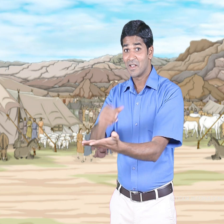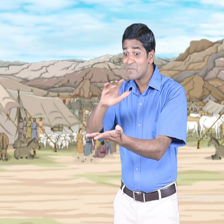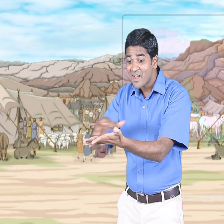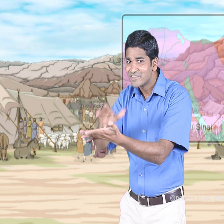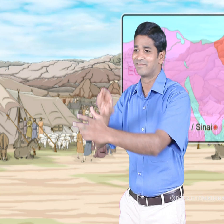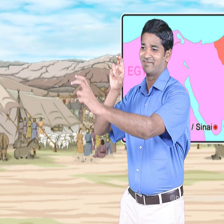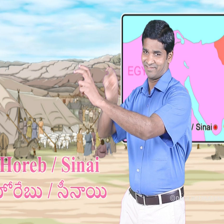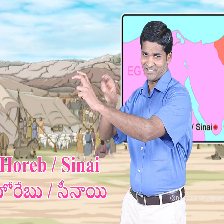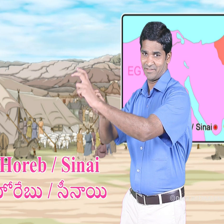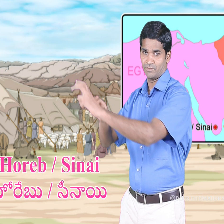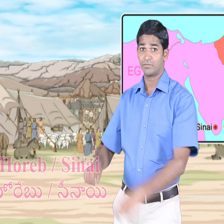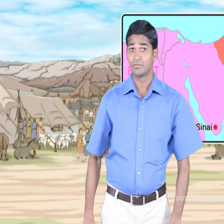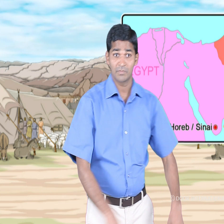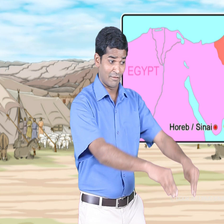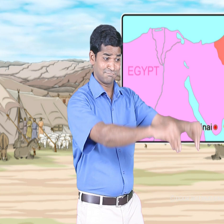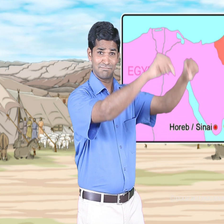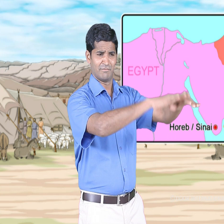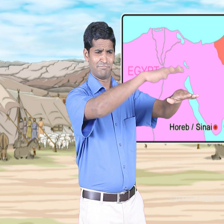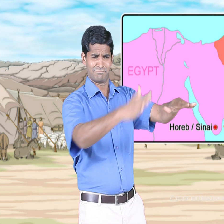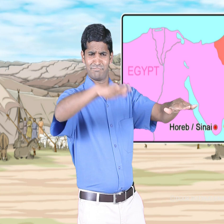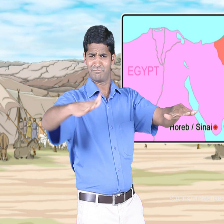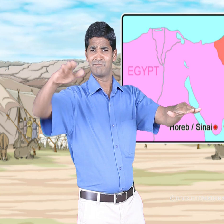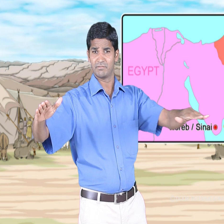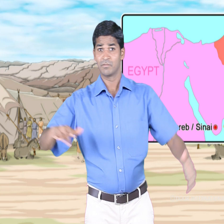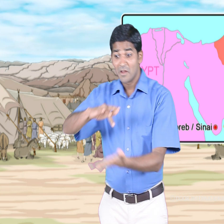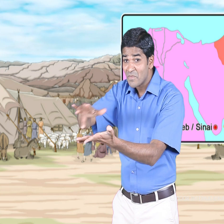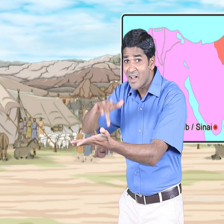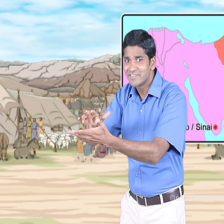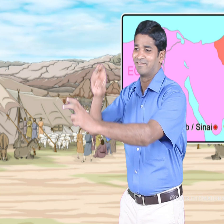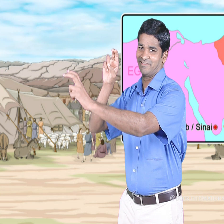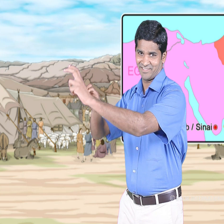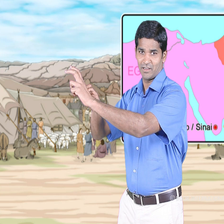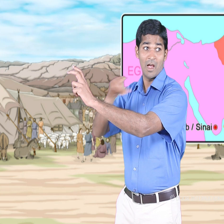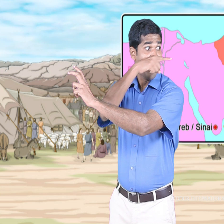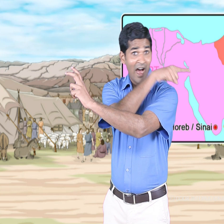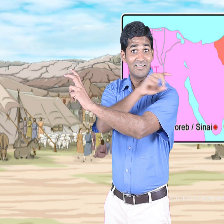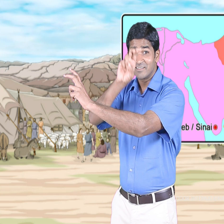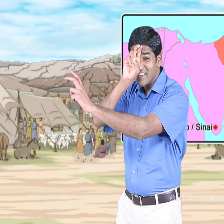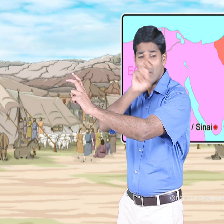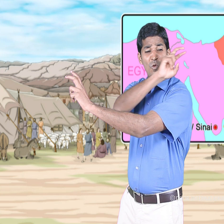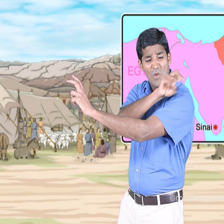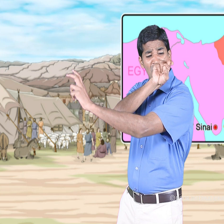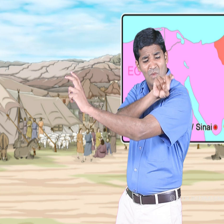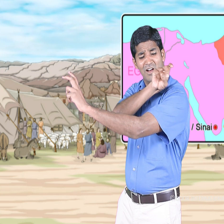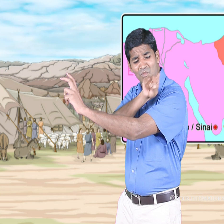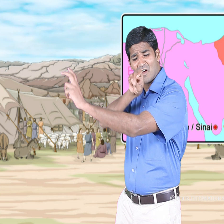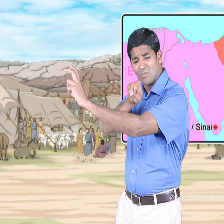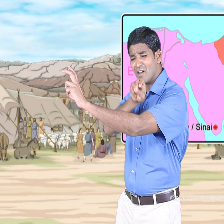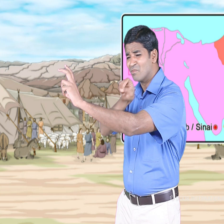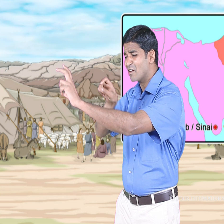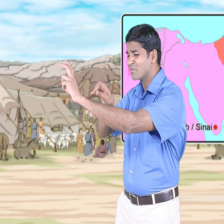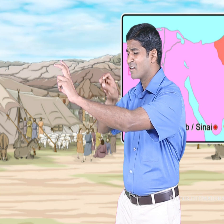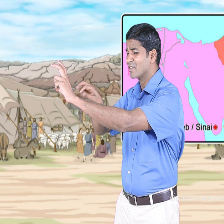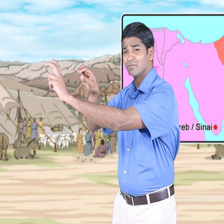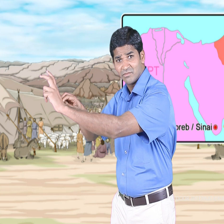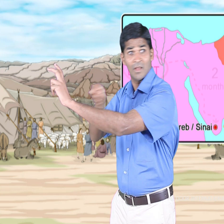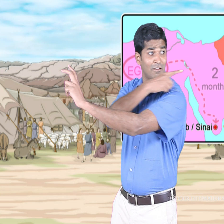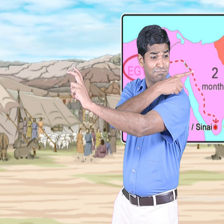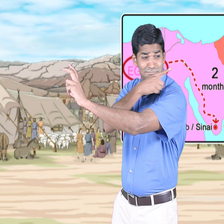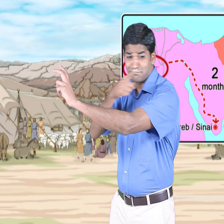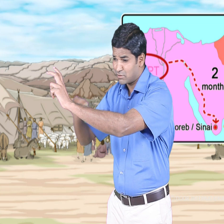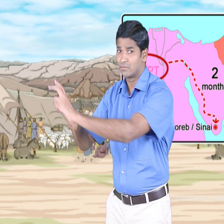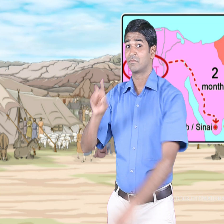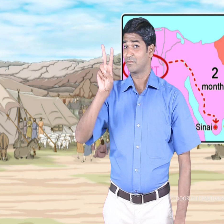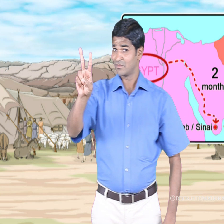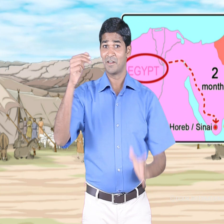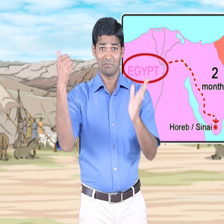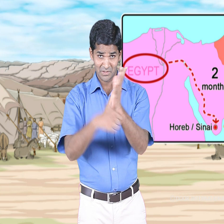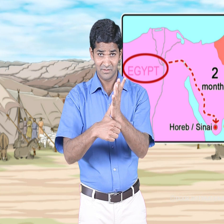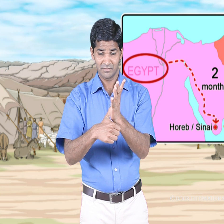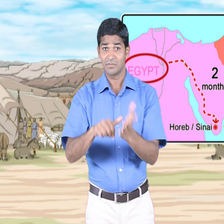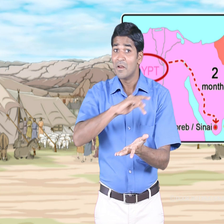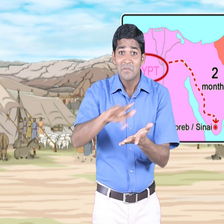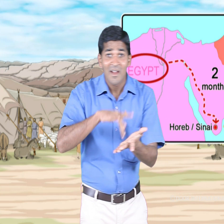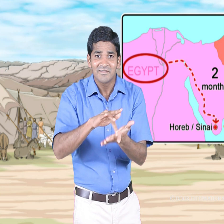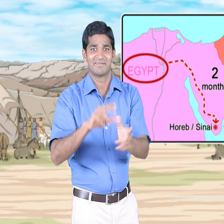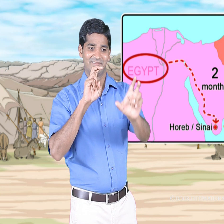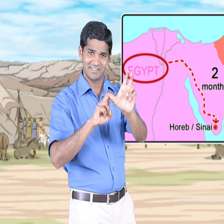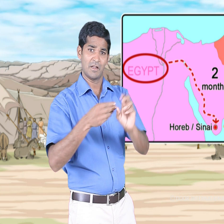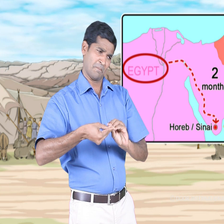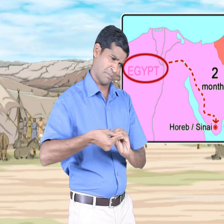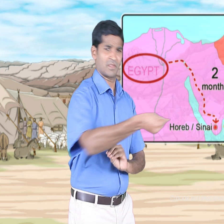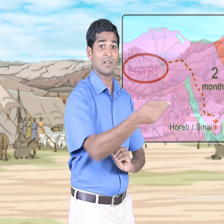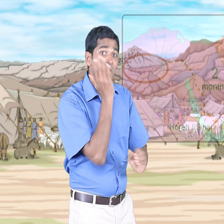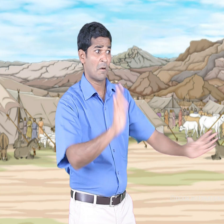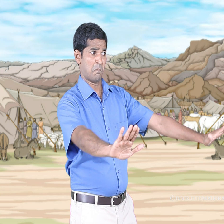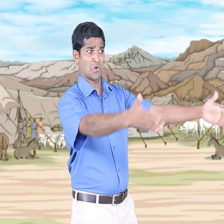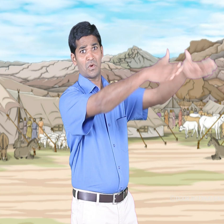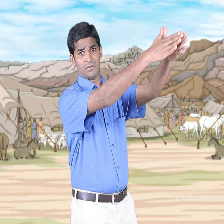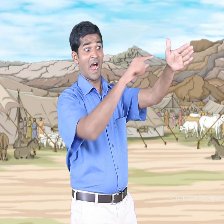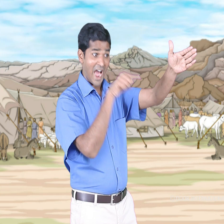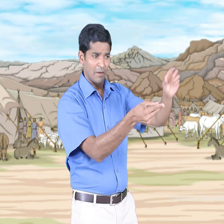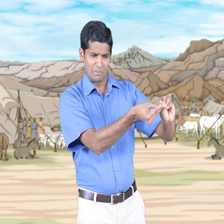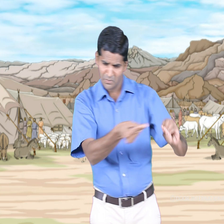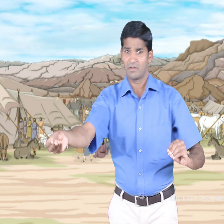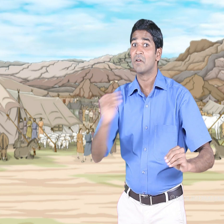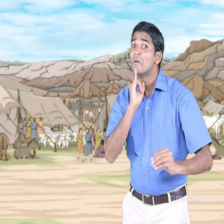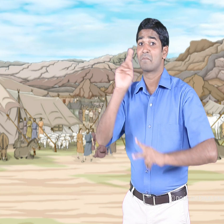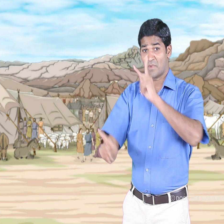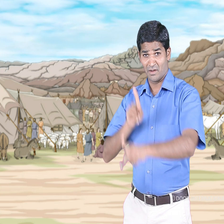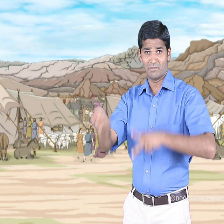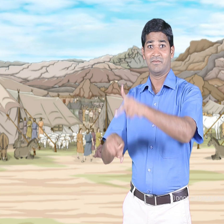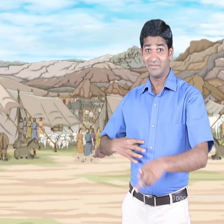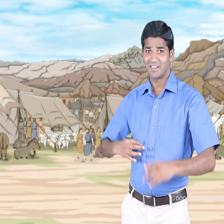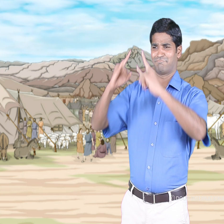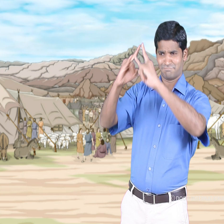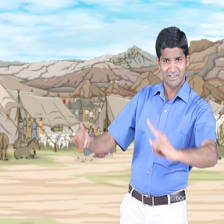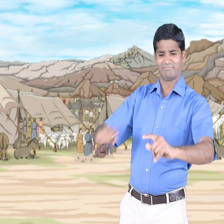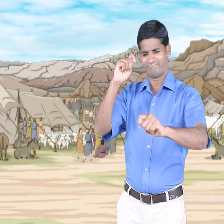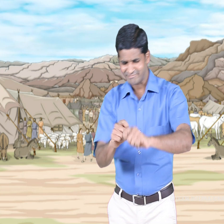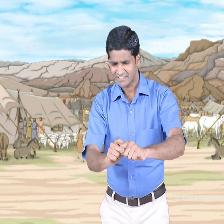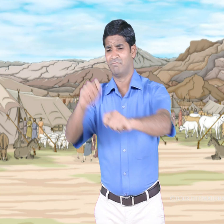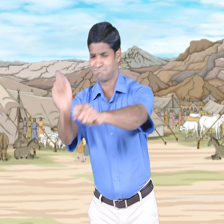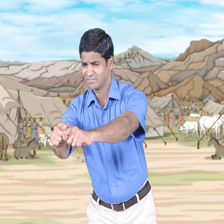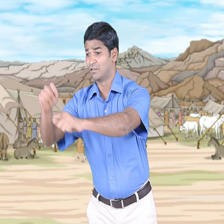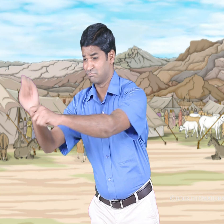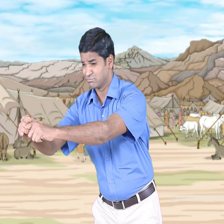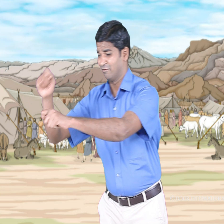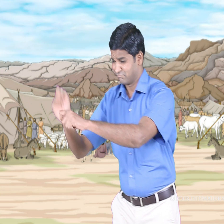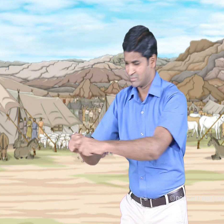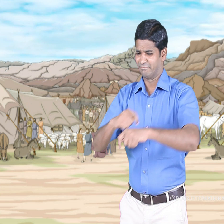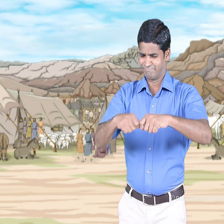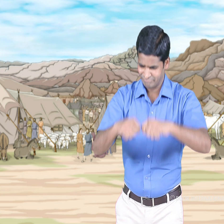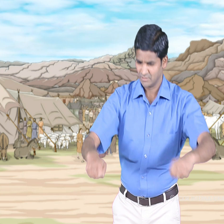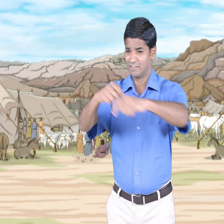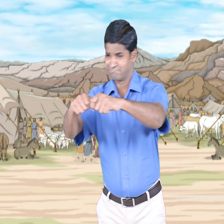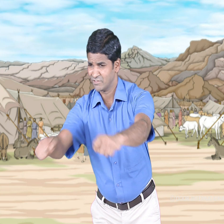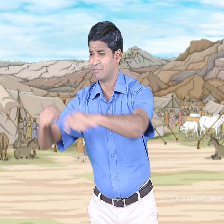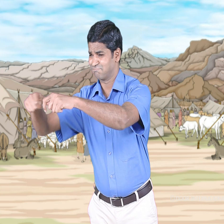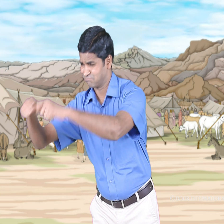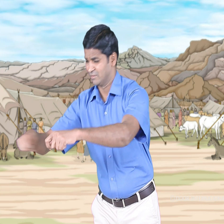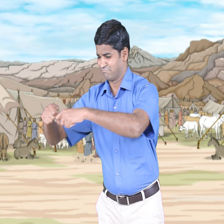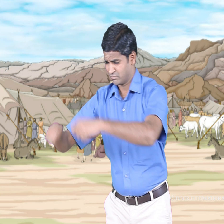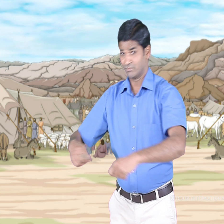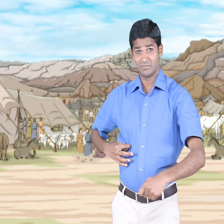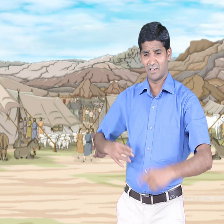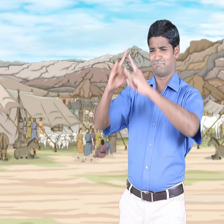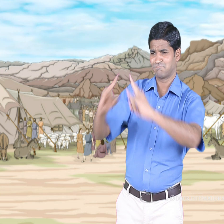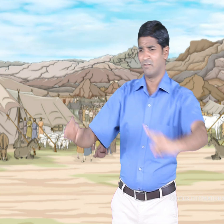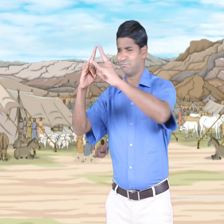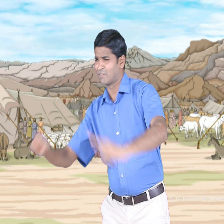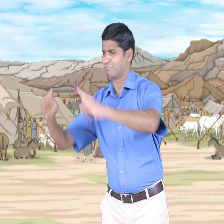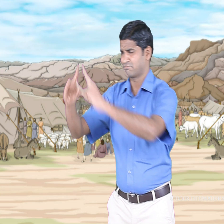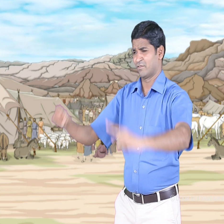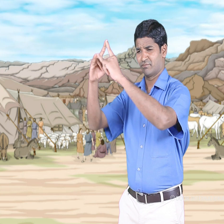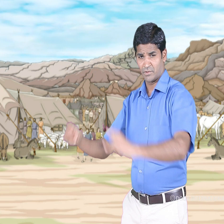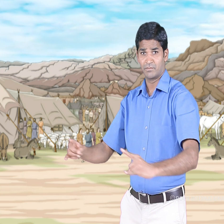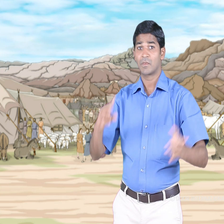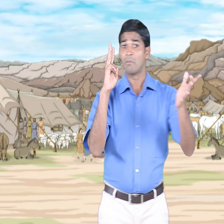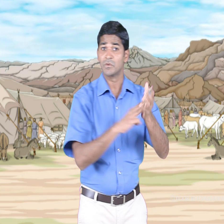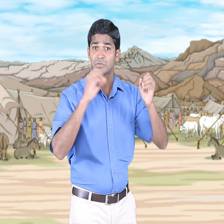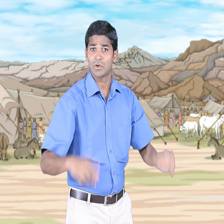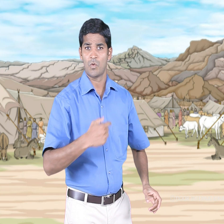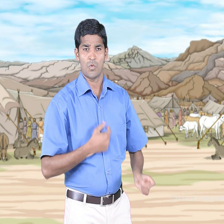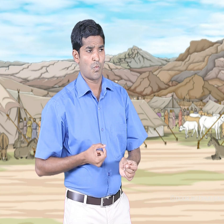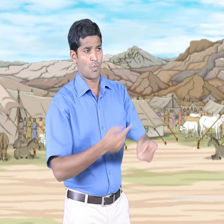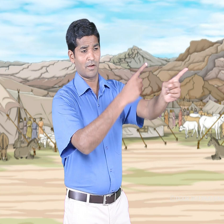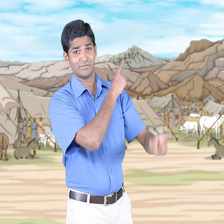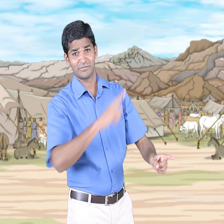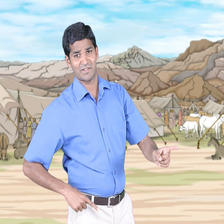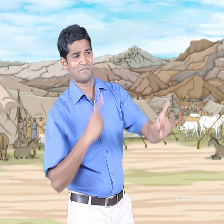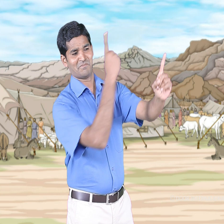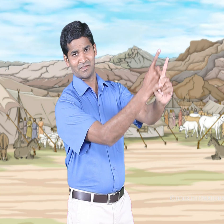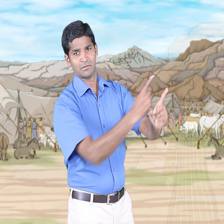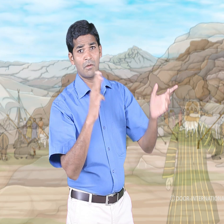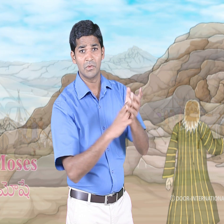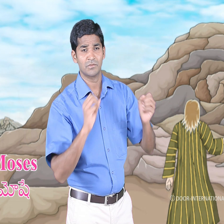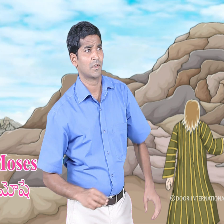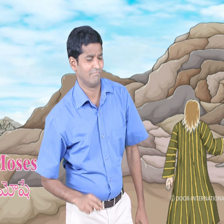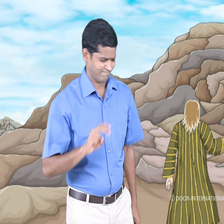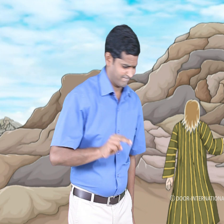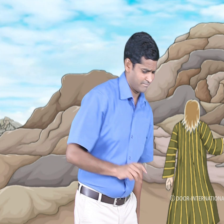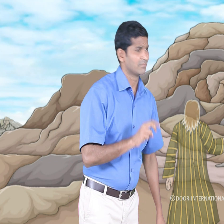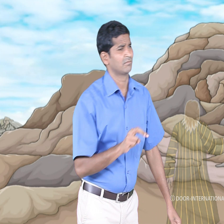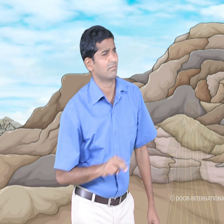After they had set out from Rephidim, they entered the Wilderness of Sinai, and Israel camped there in front of the mountain.